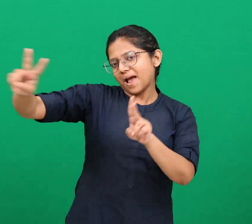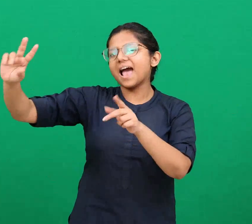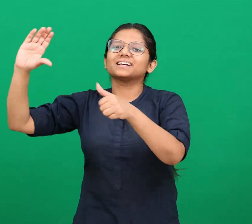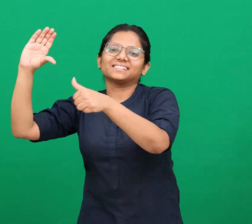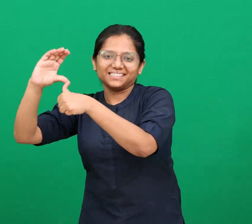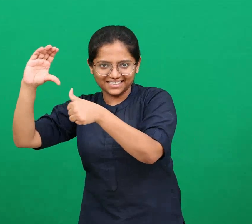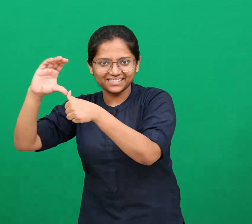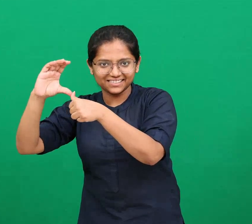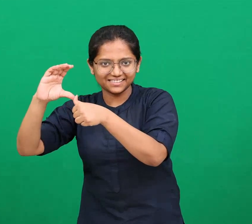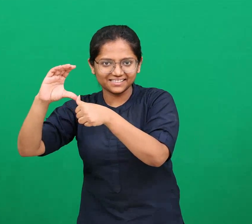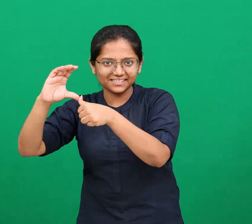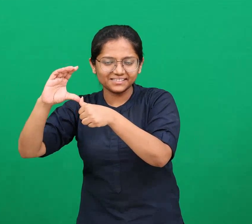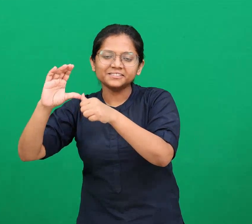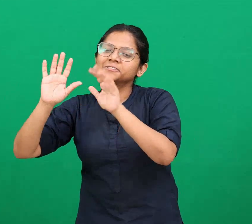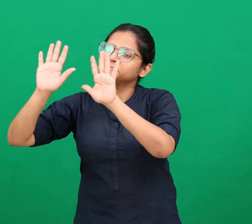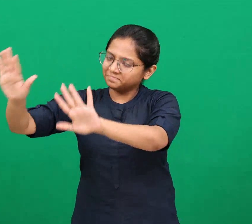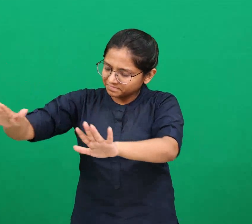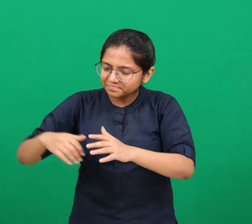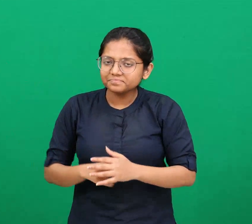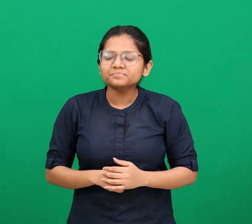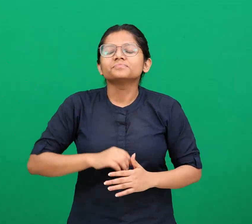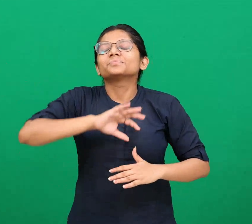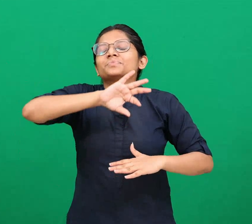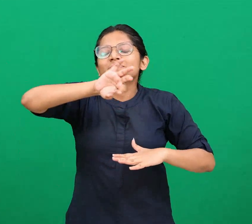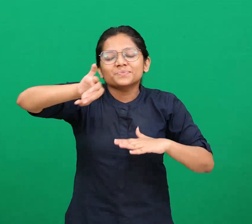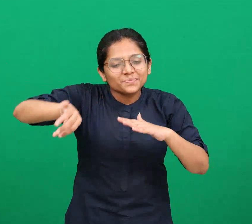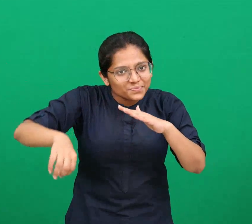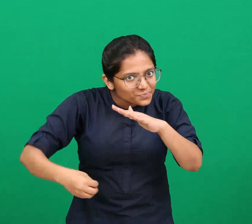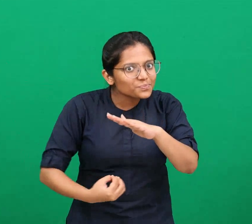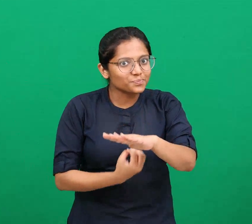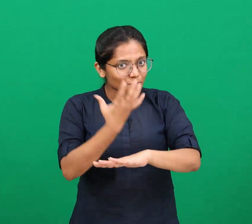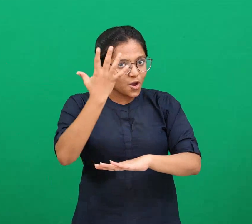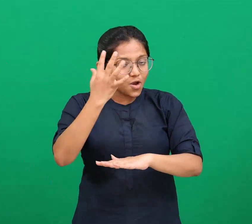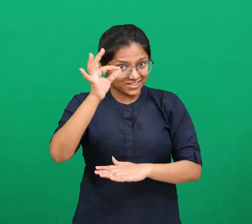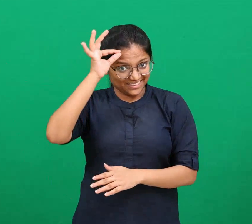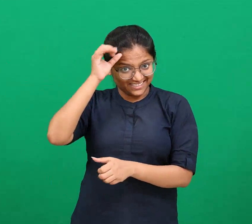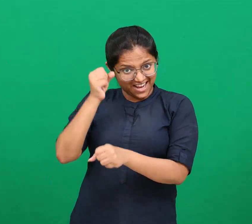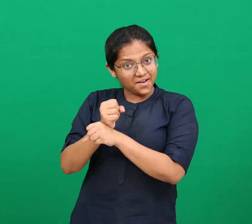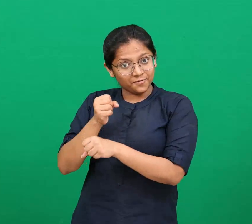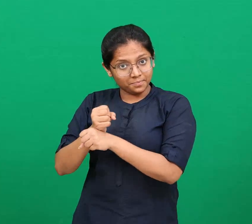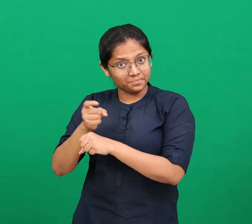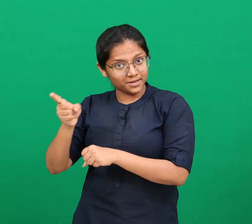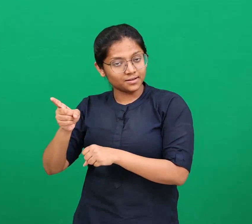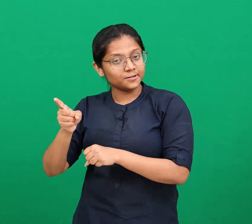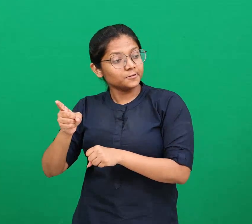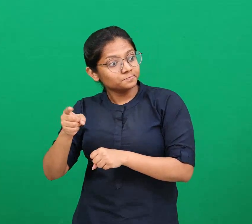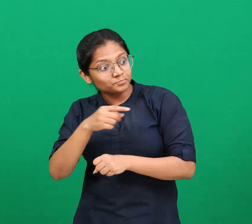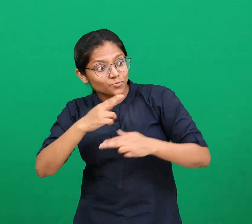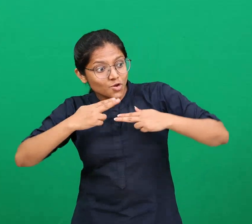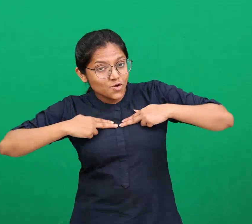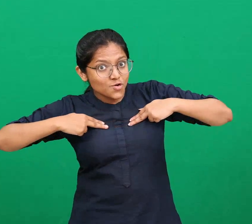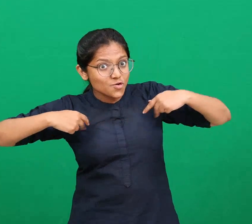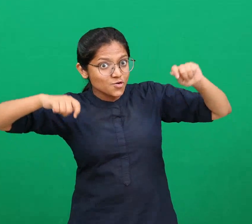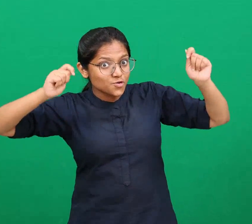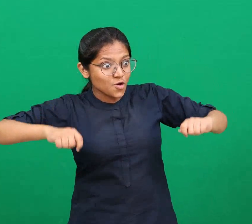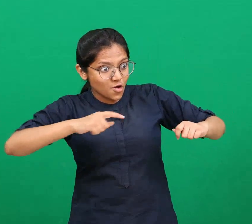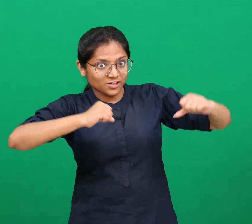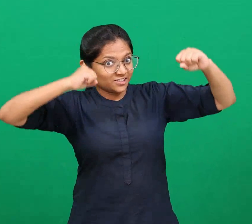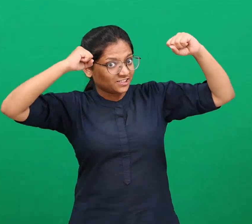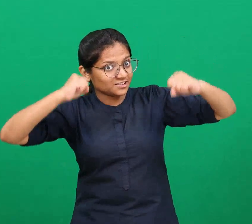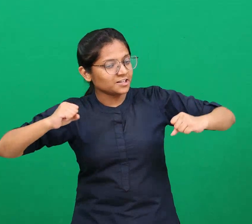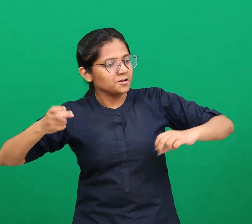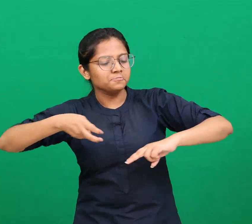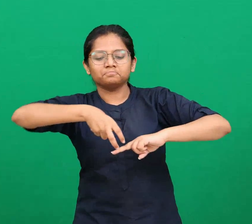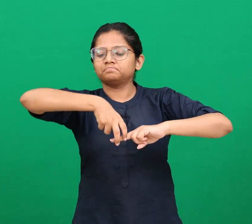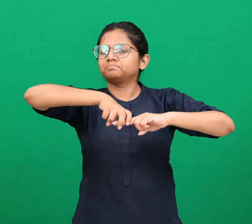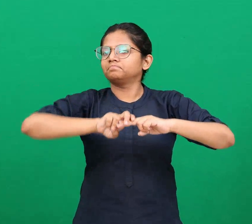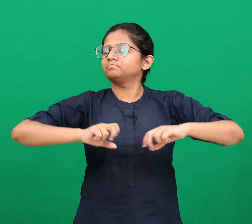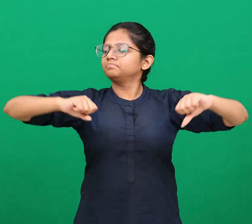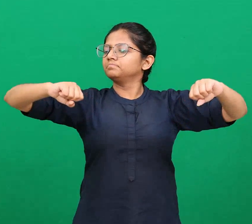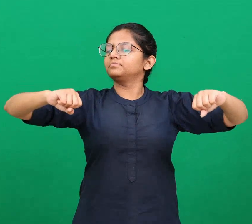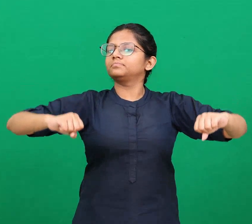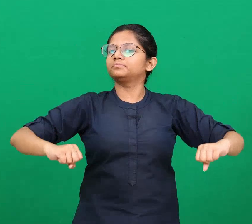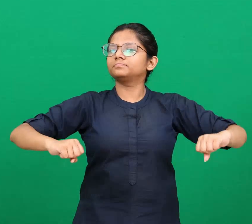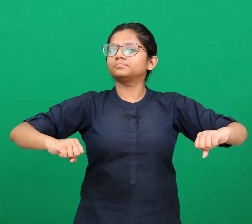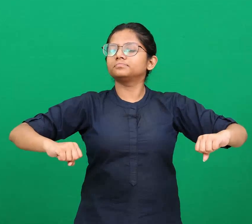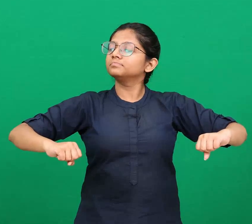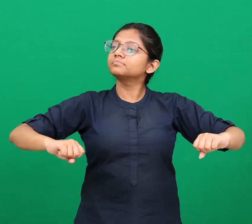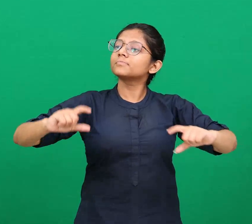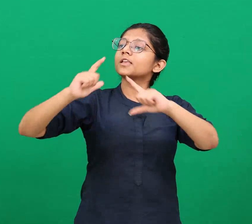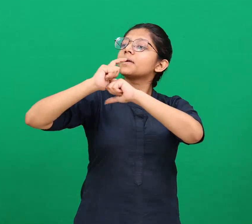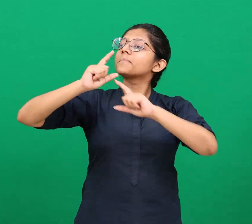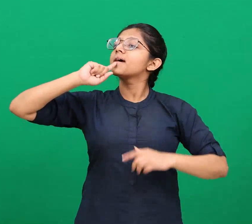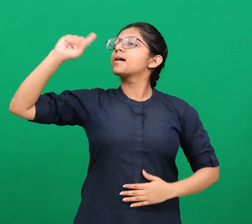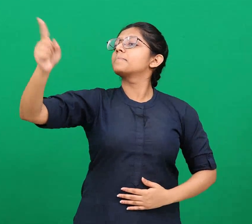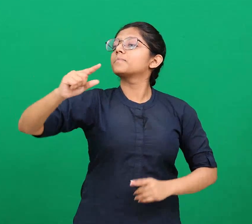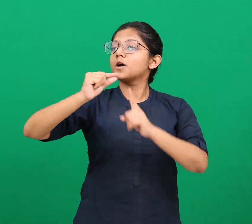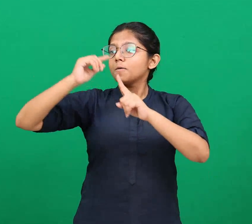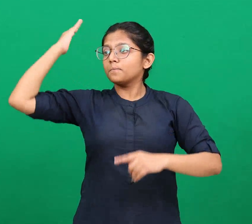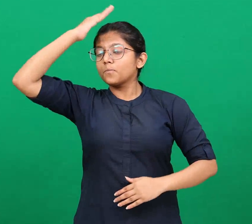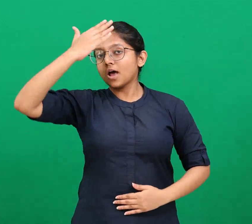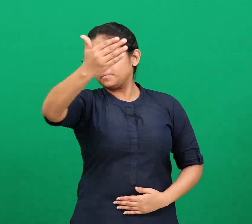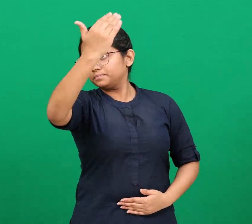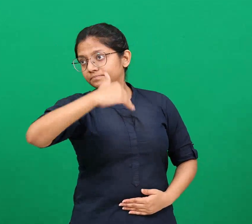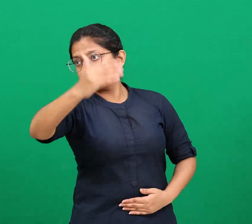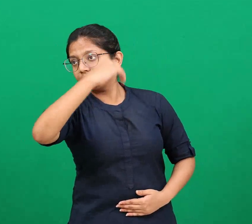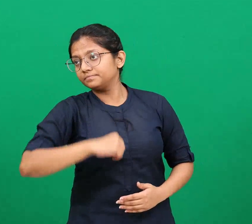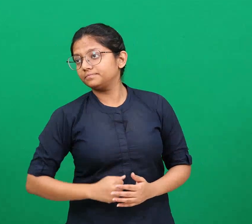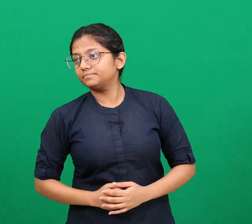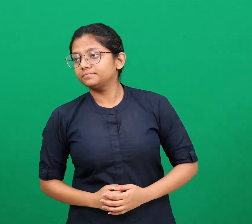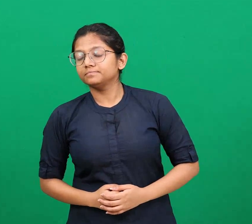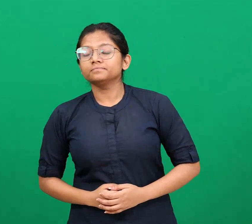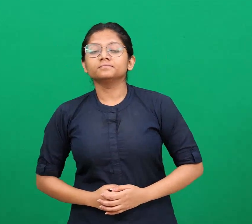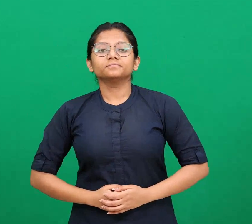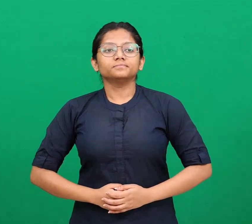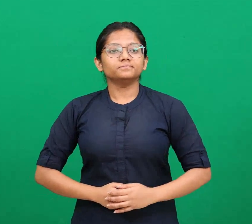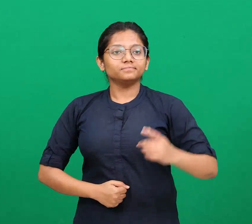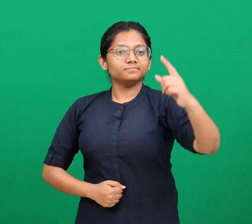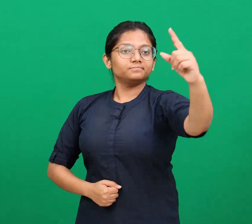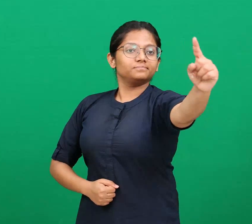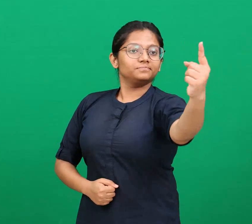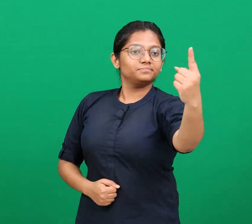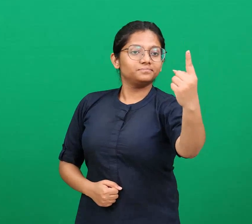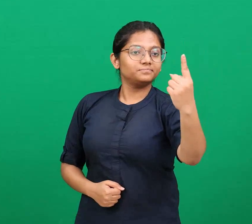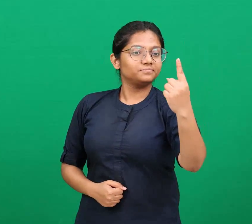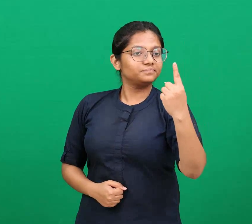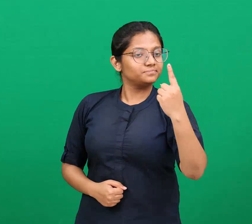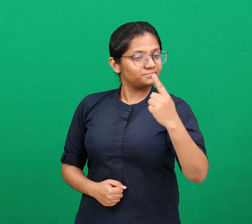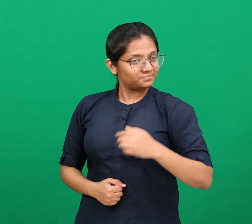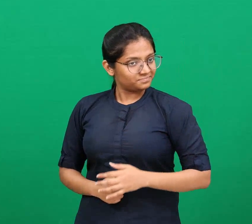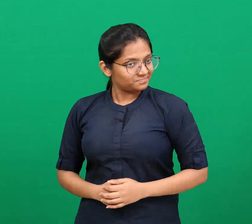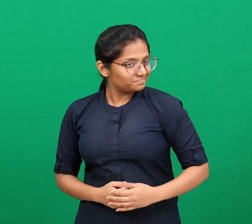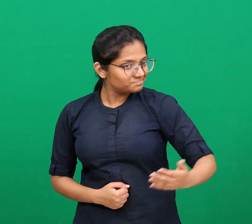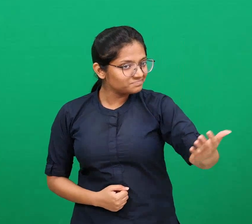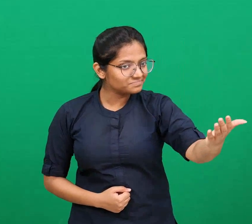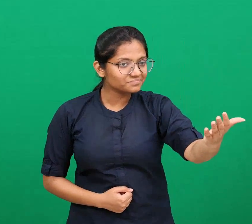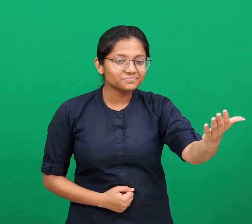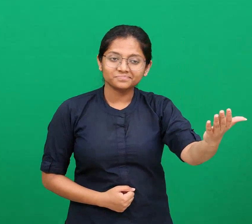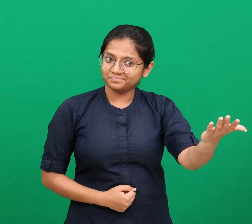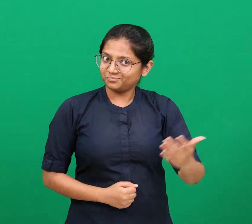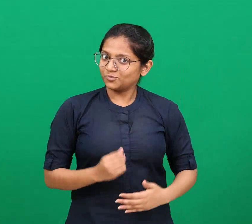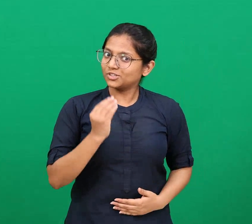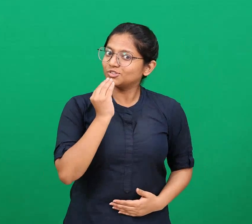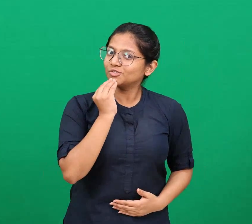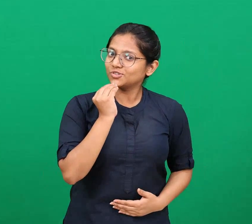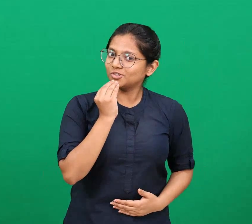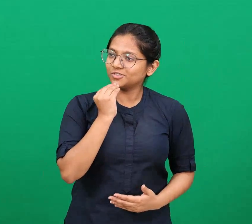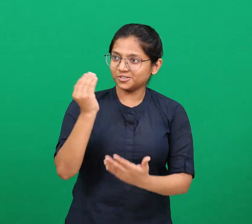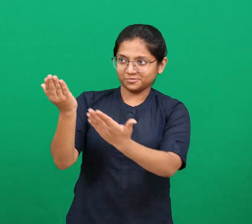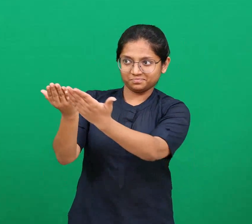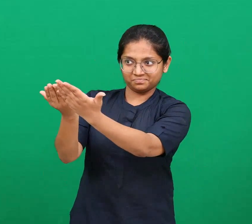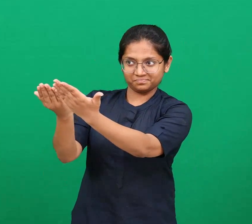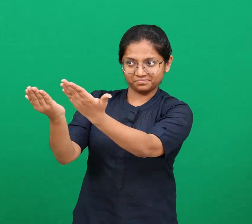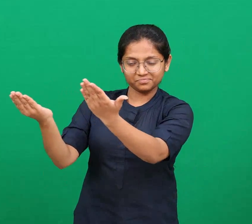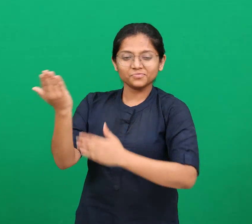The next day he sat on the judgment seat and ordered that Paul be brought in.